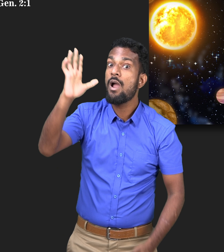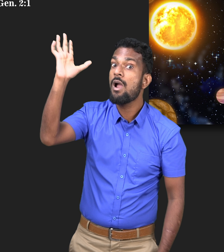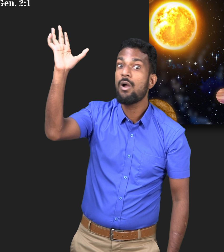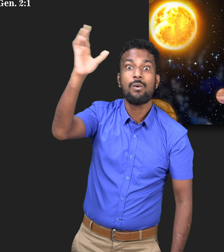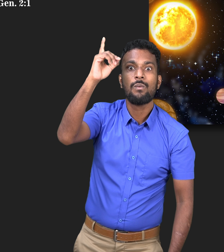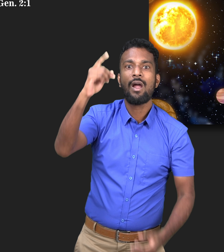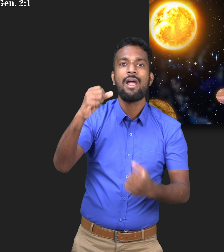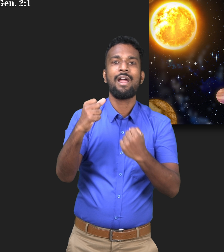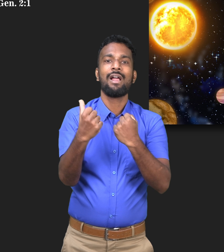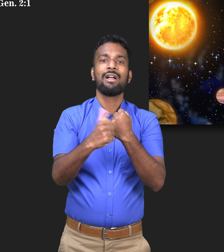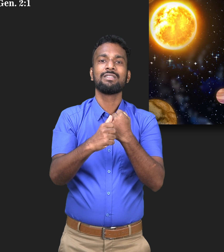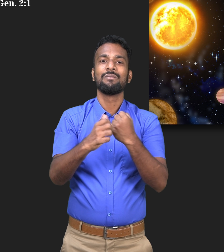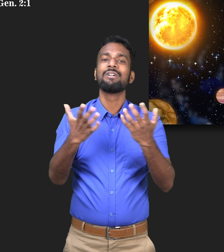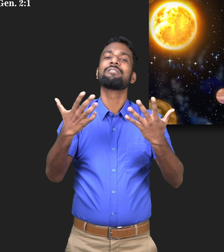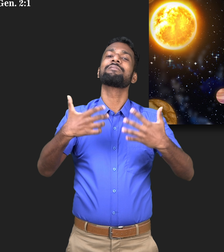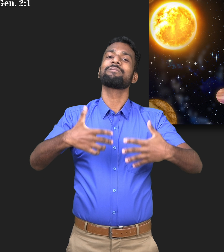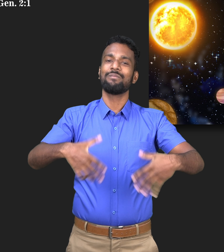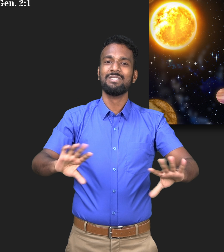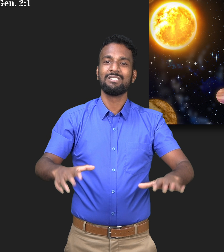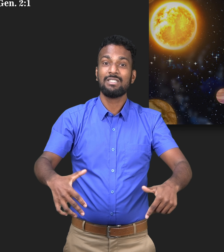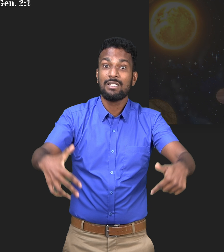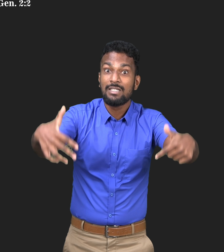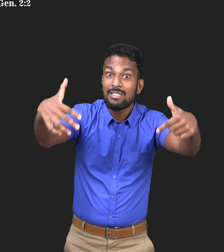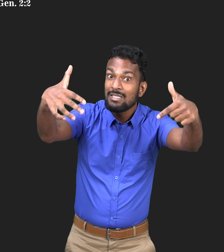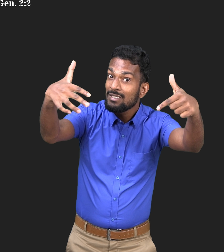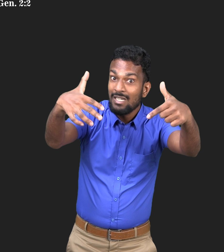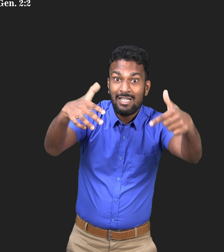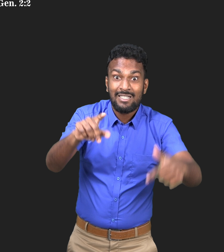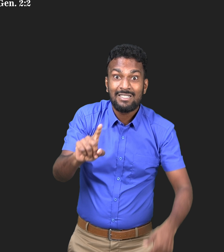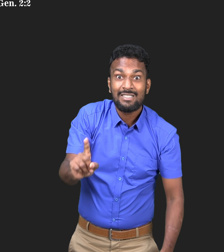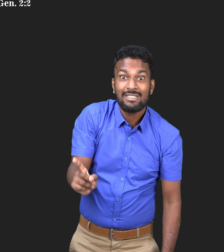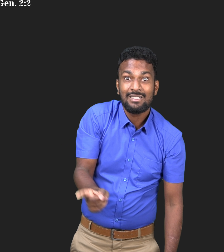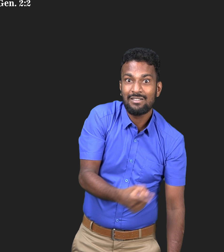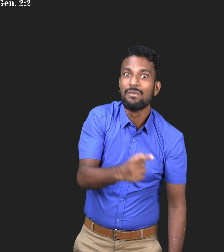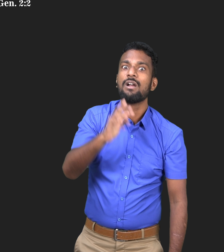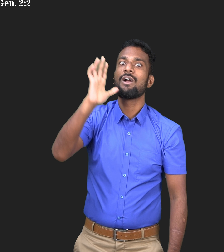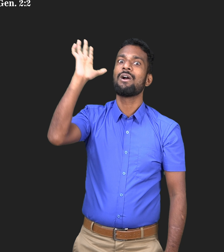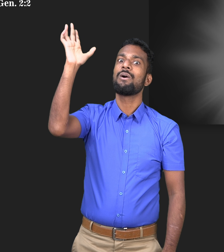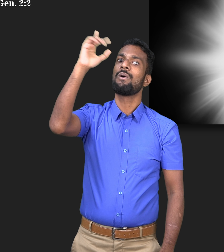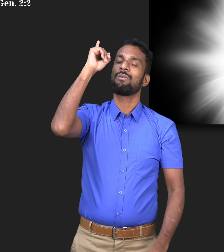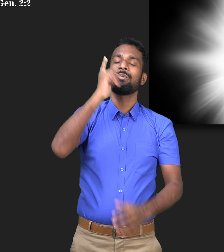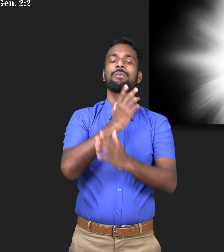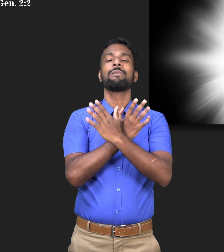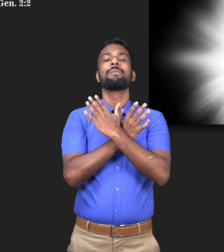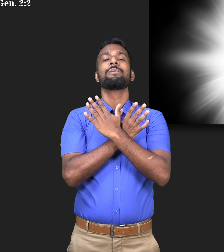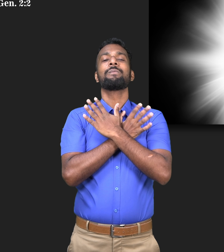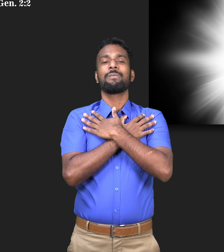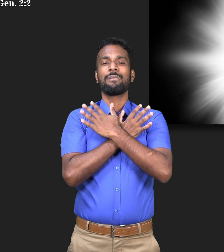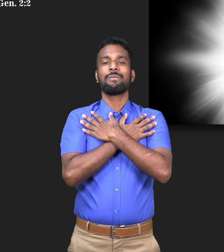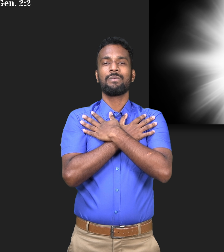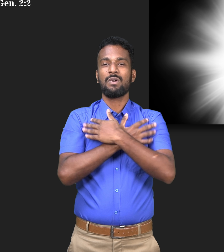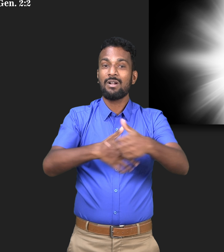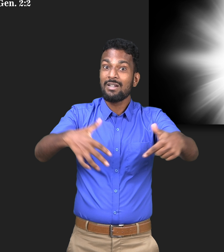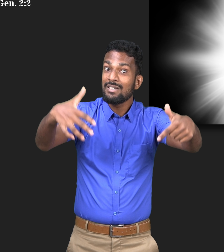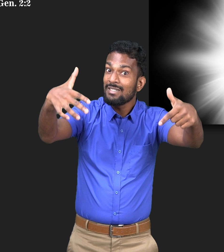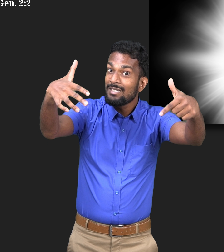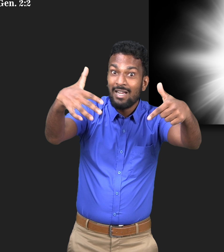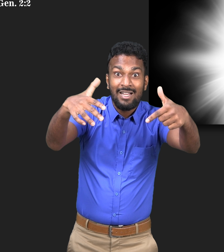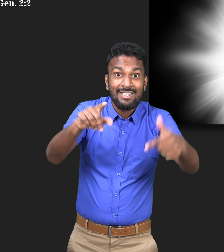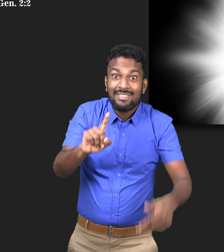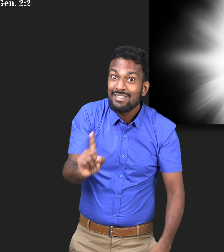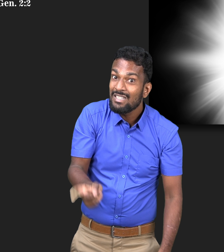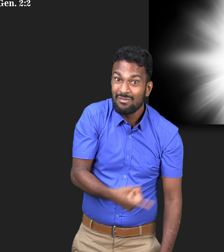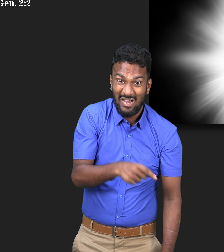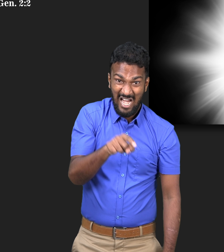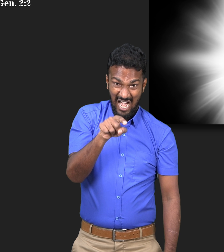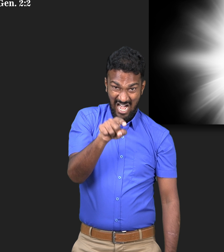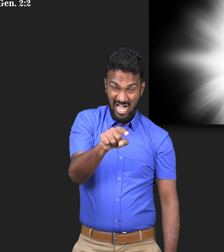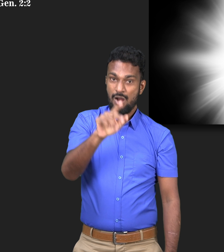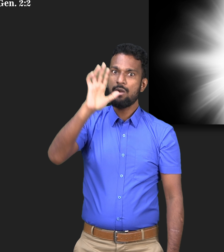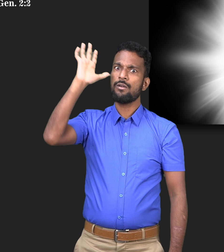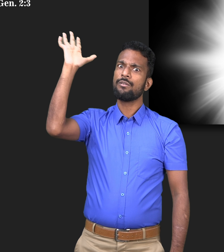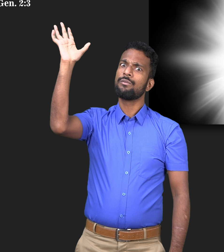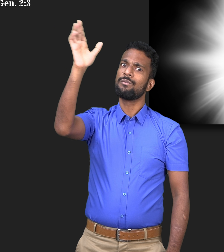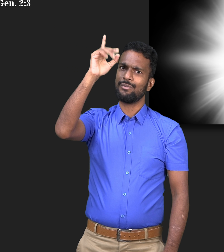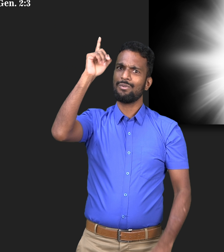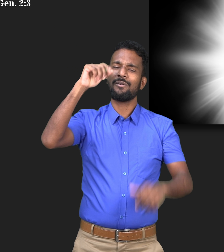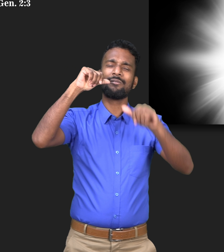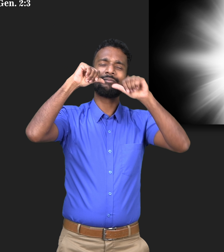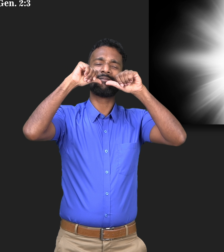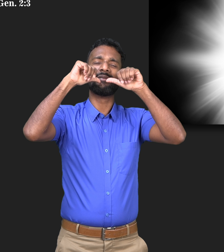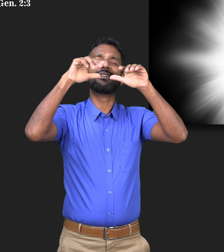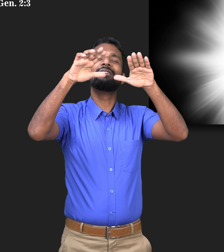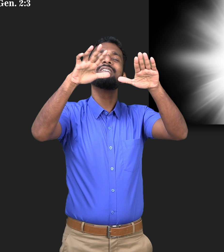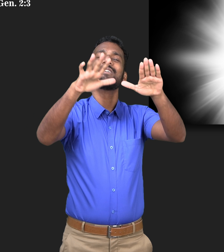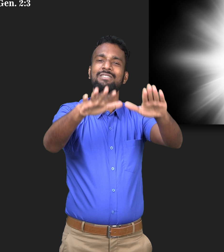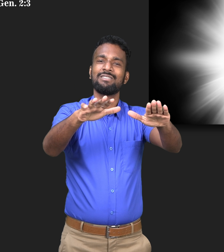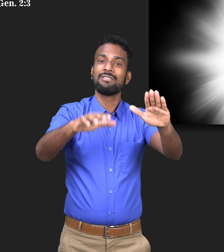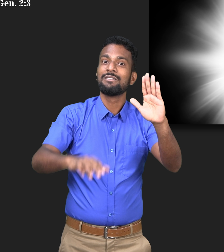And by the seventh day God had finished the work He had been doing; so on that day He rested from all His work.